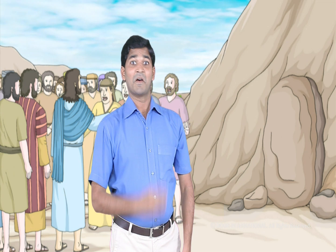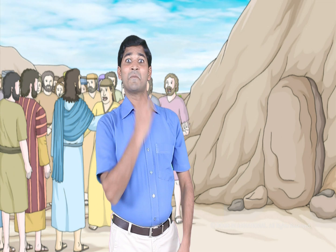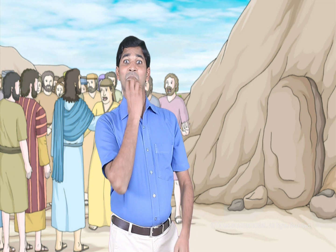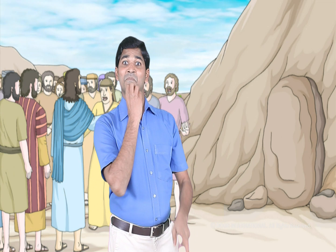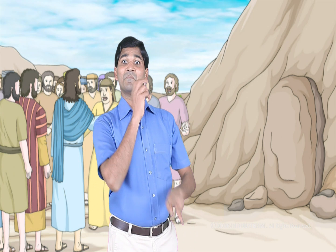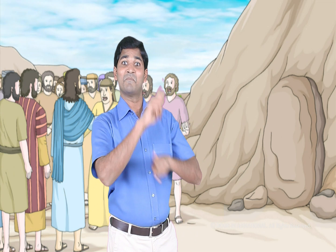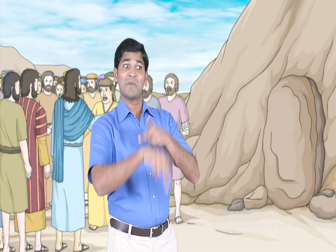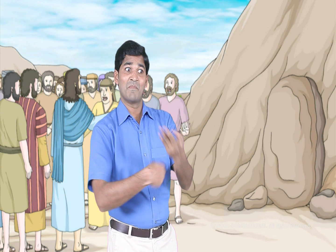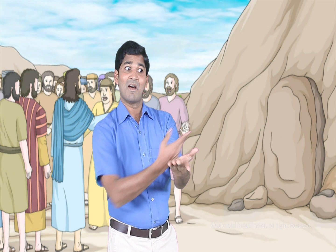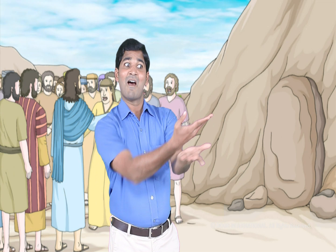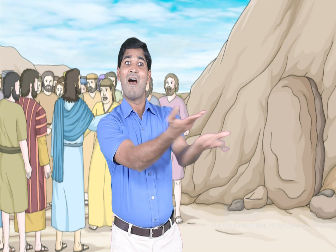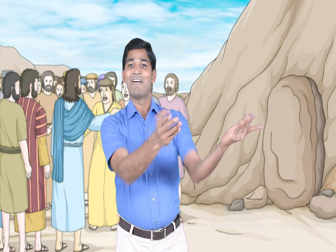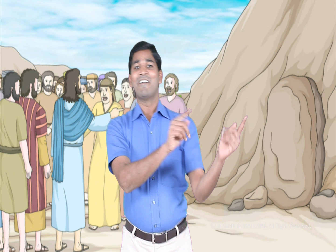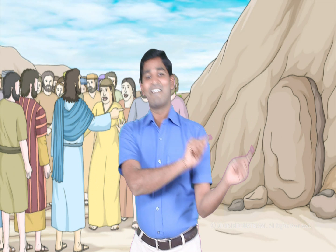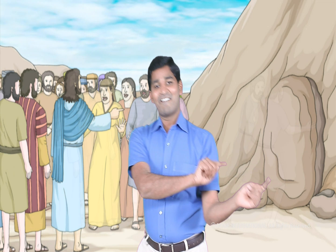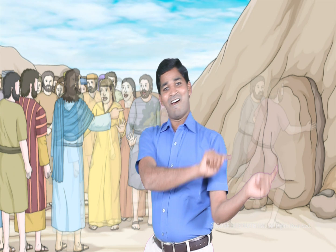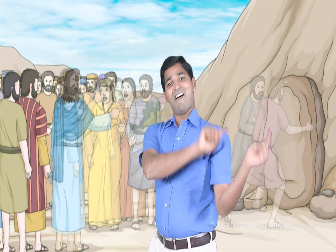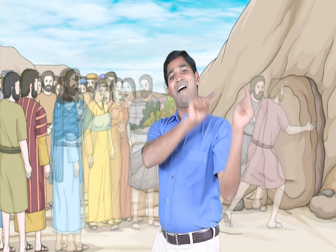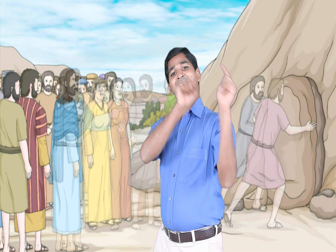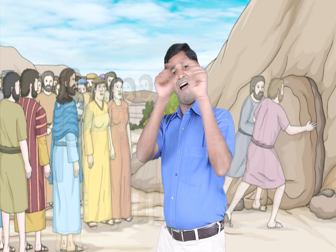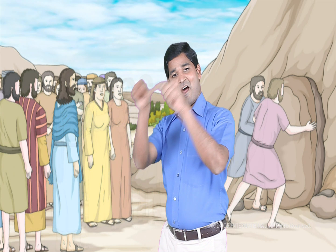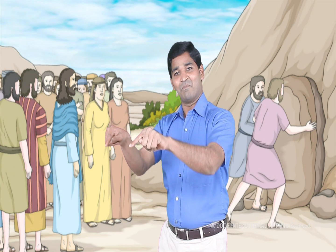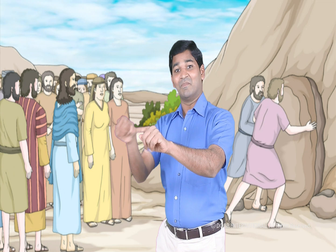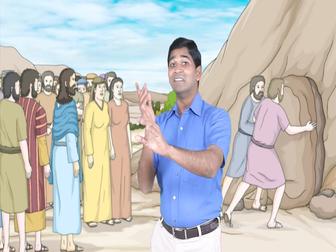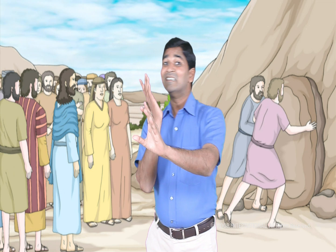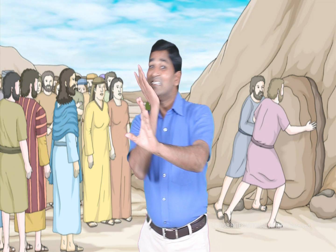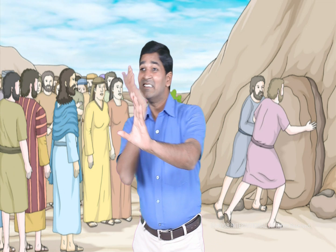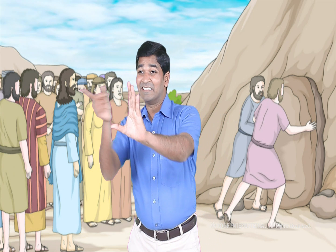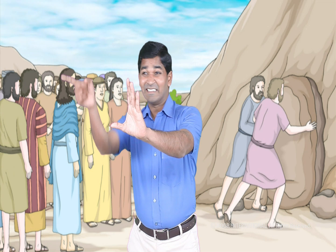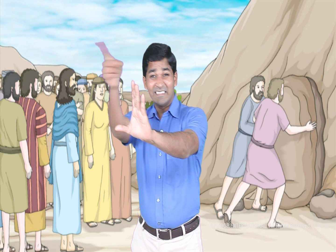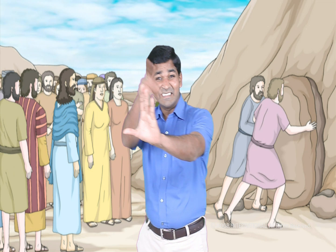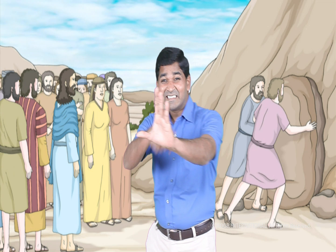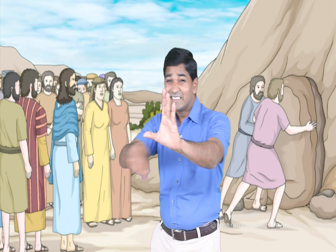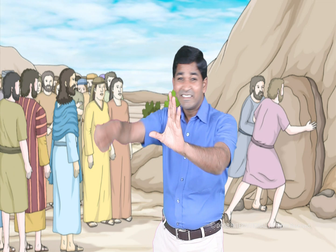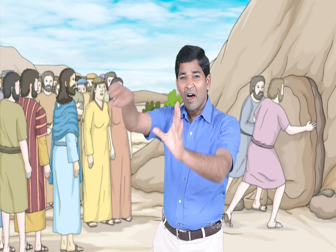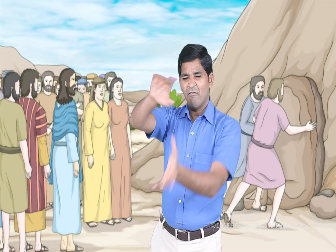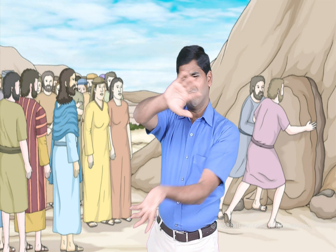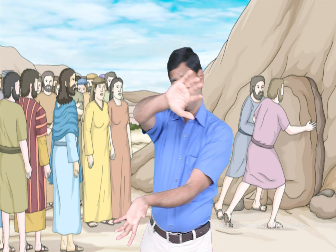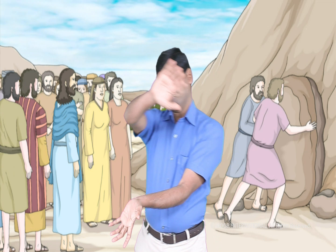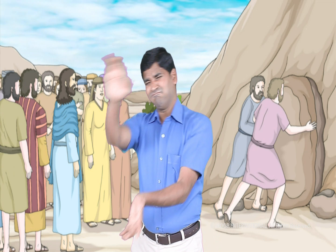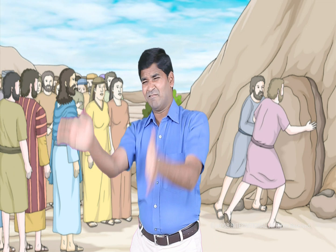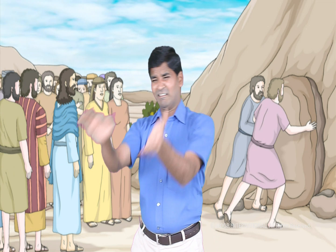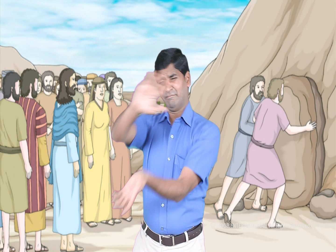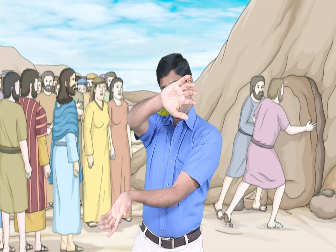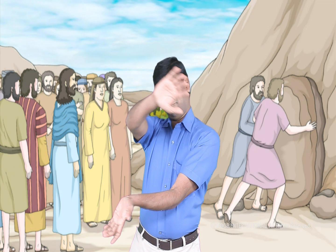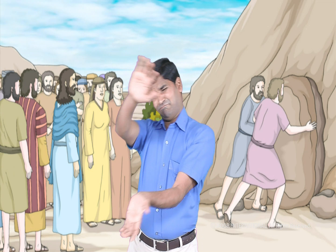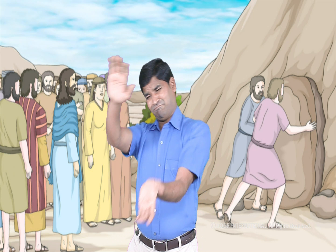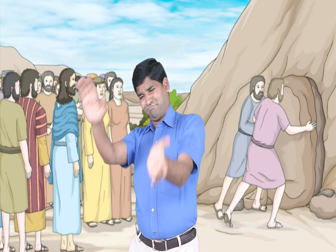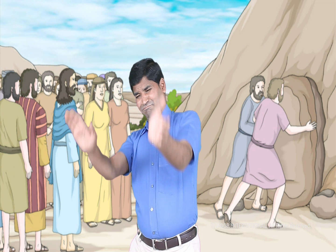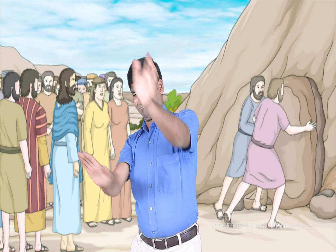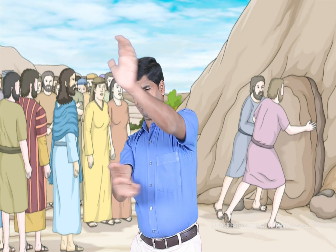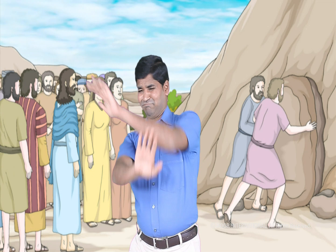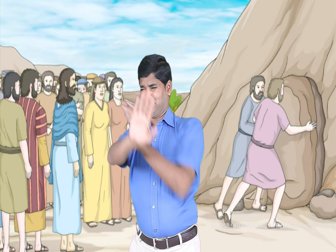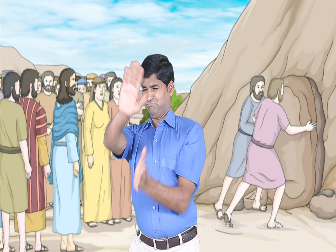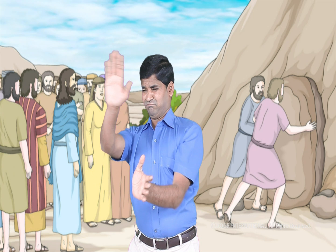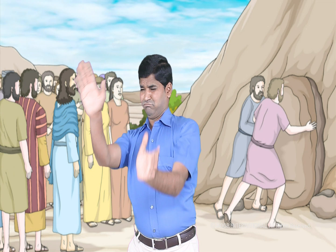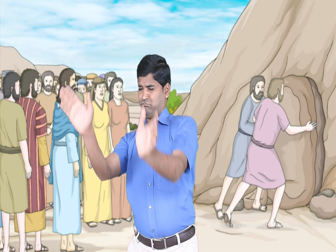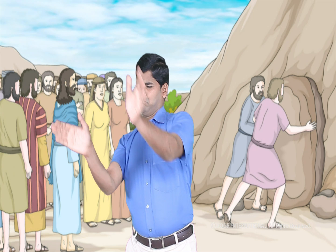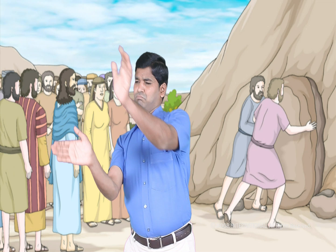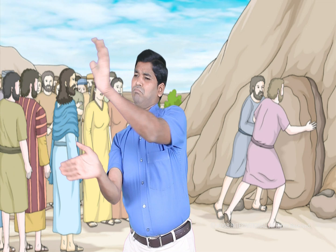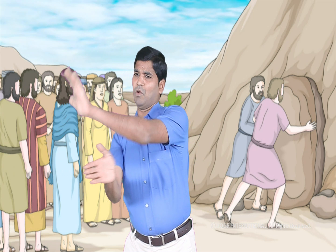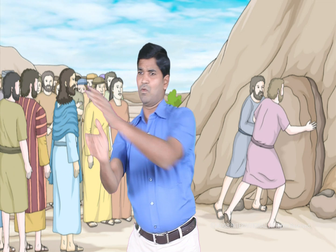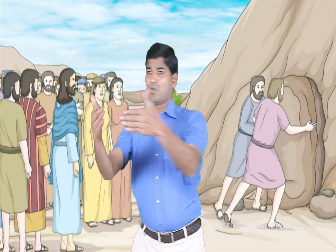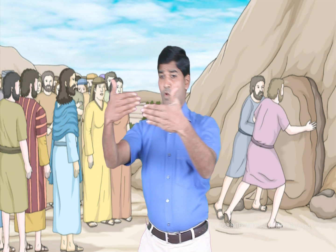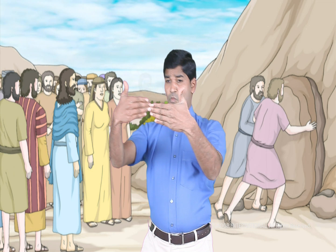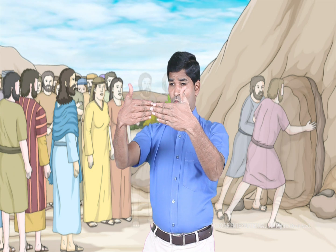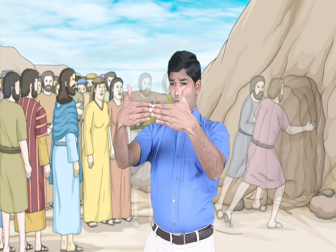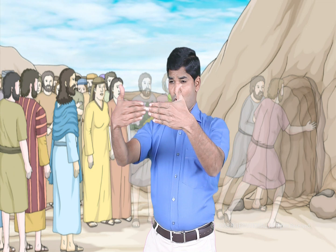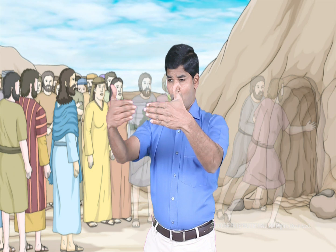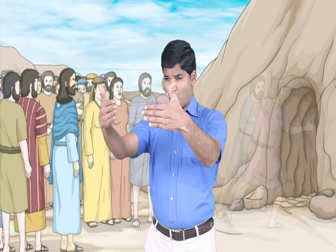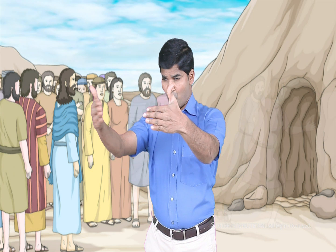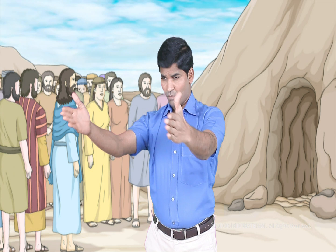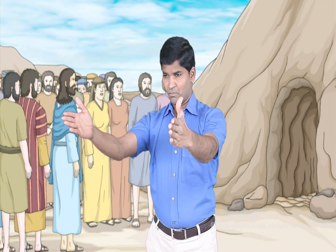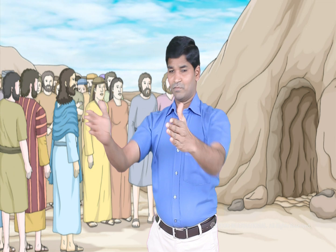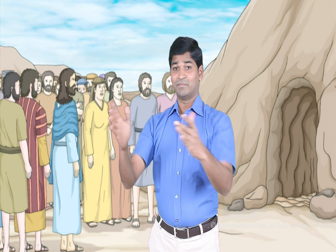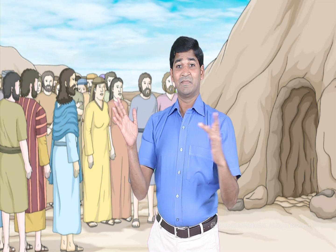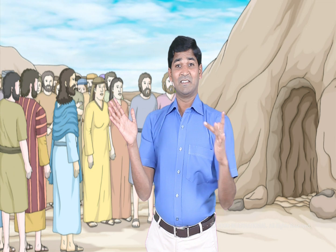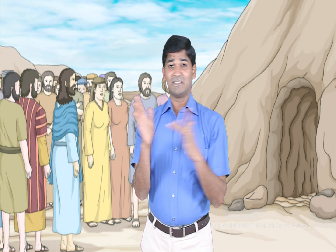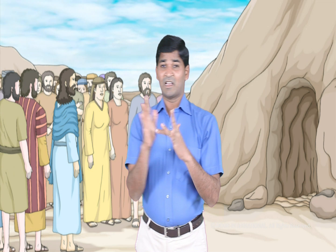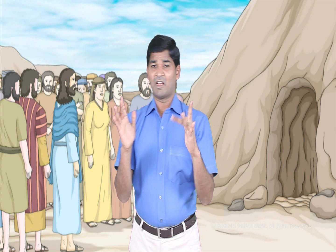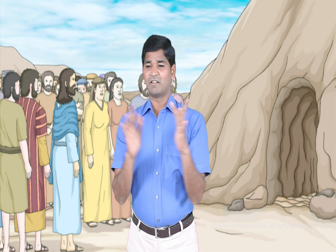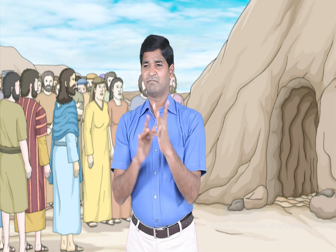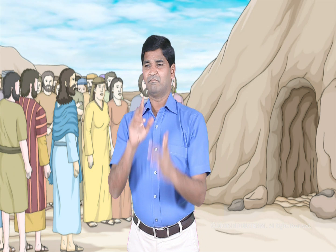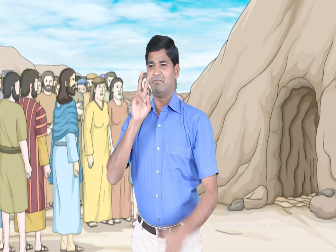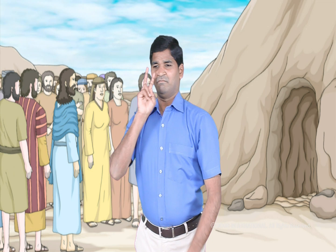So they took away the stone.